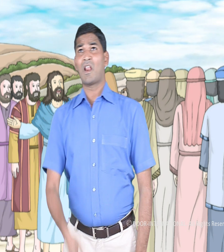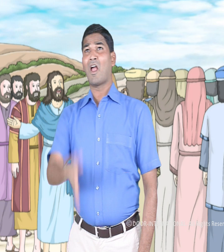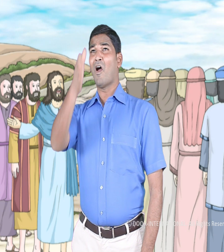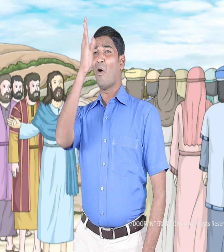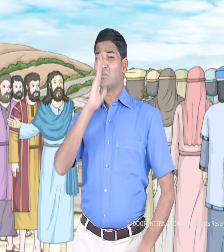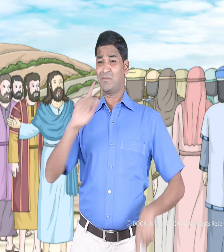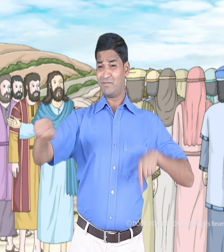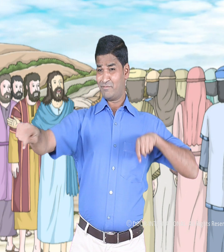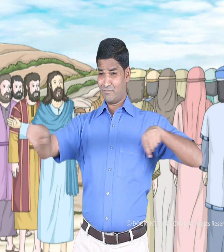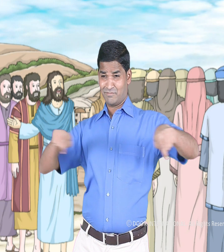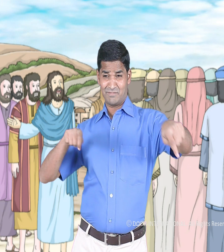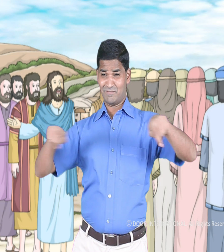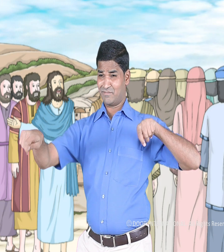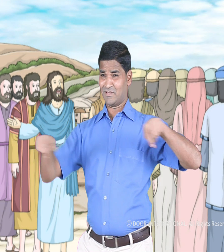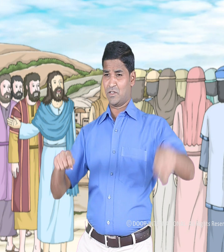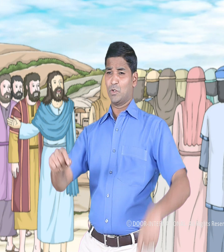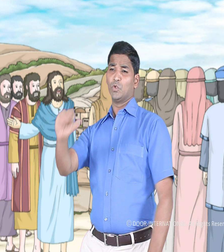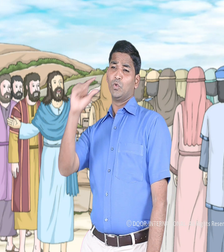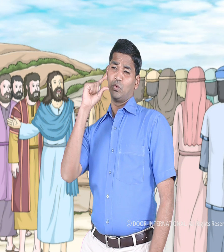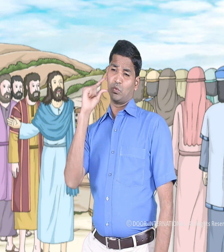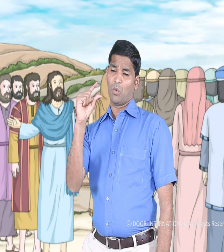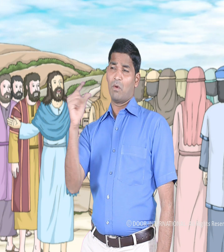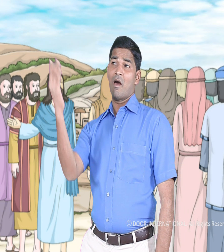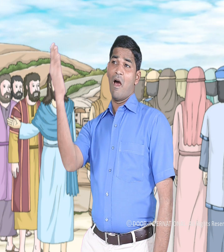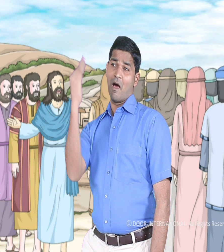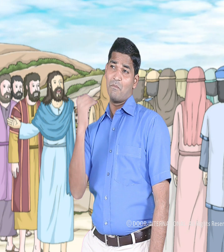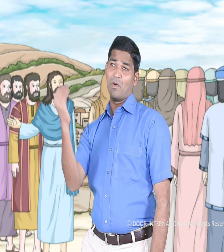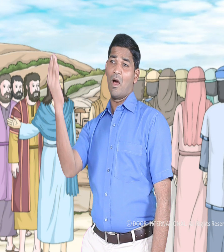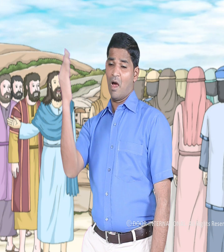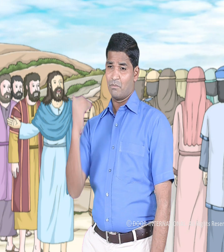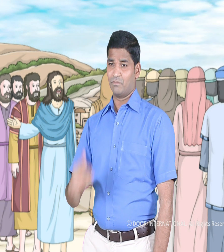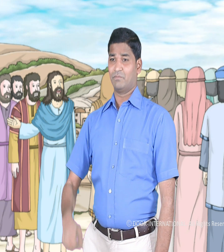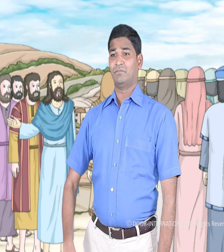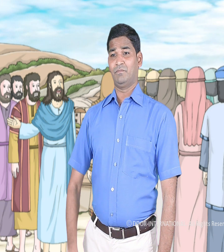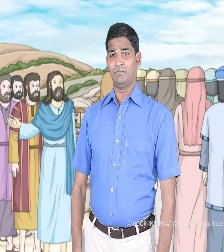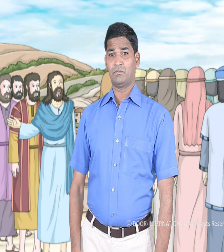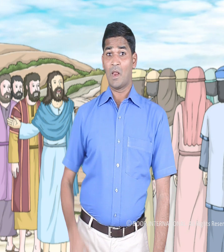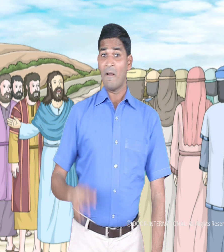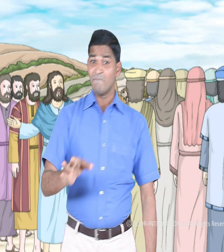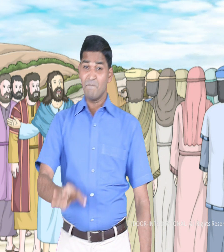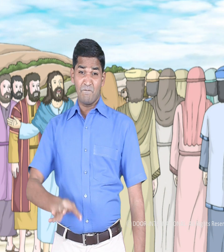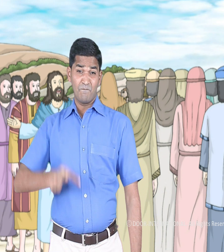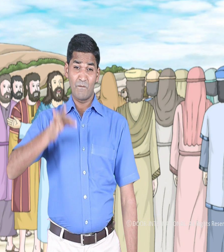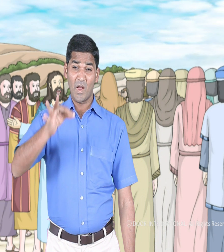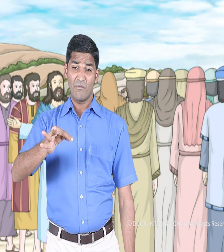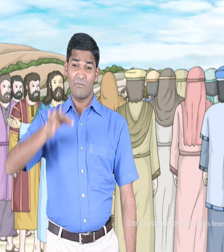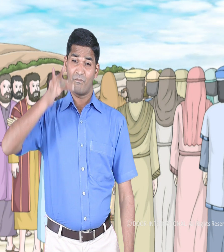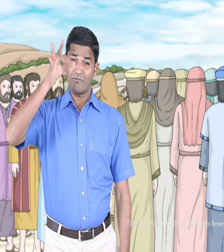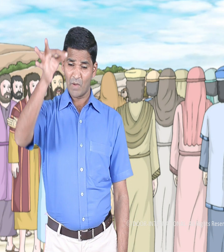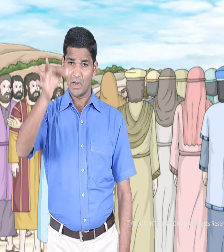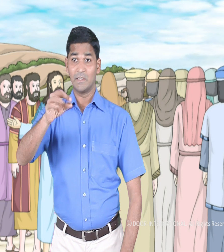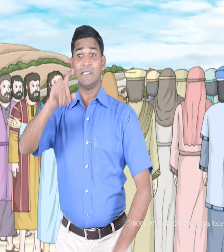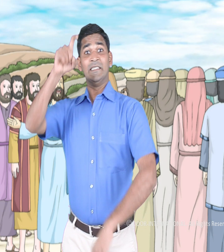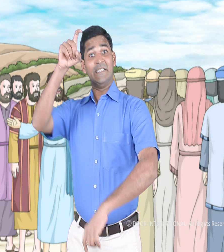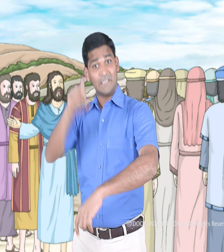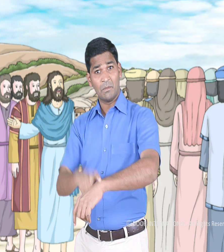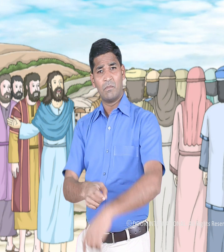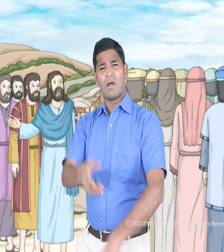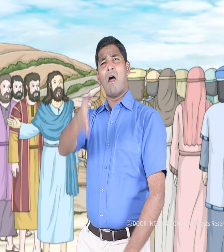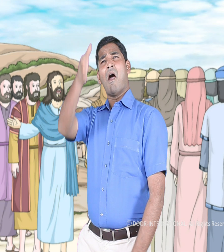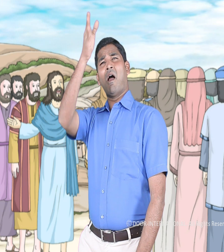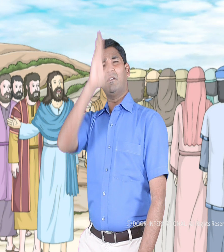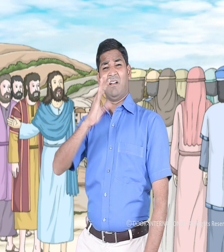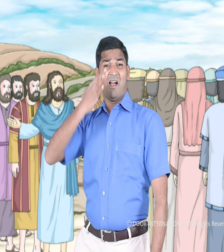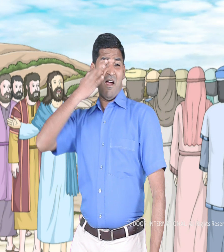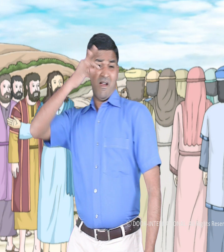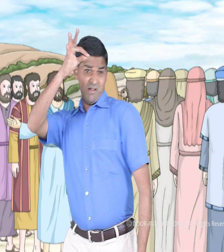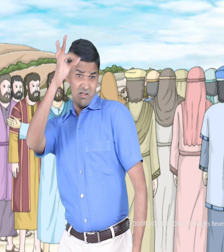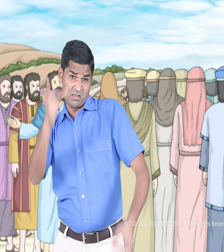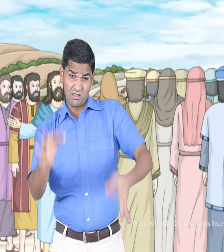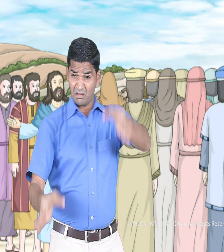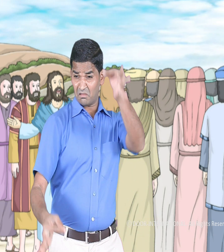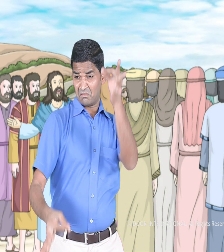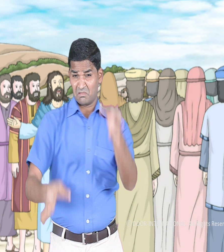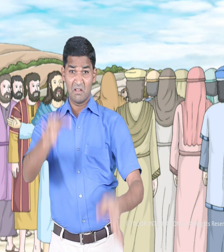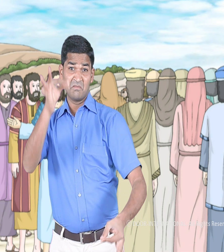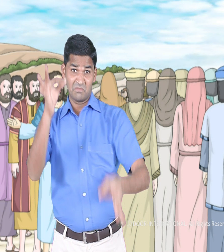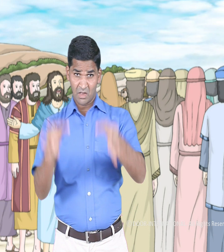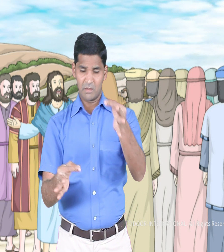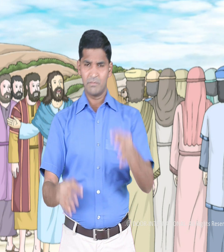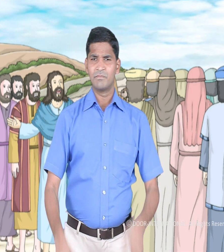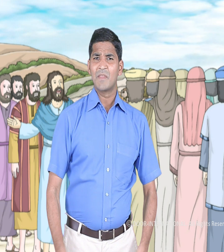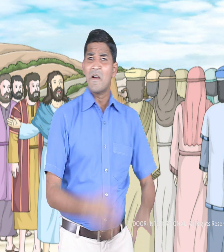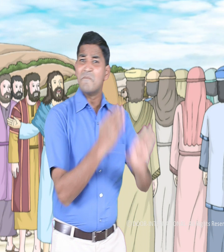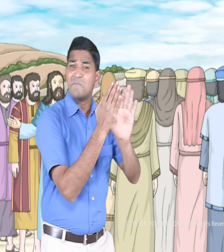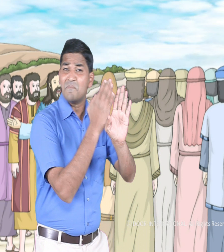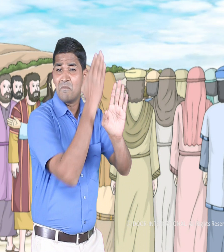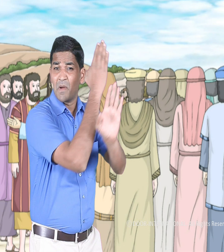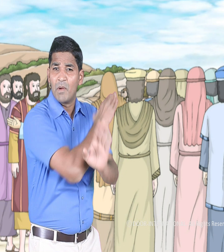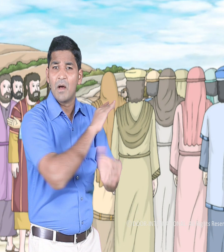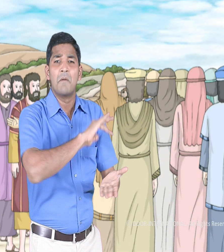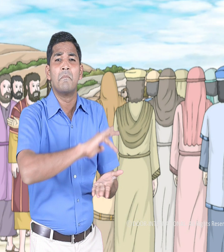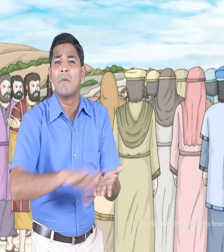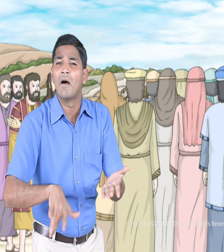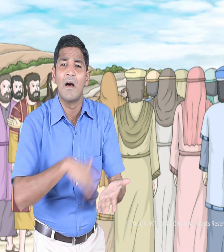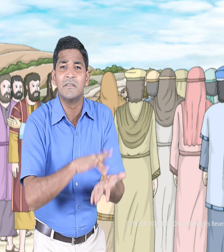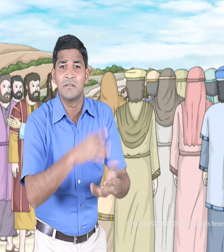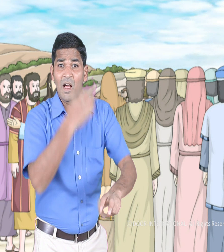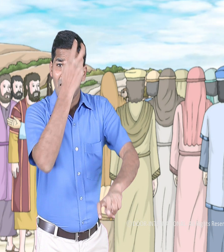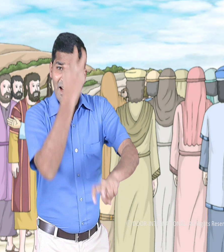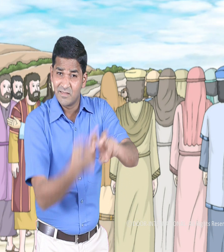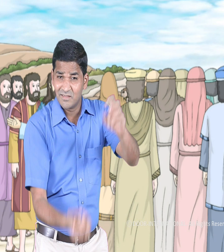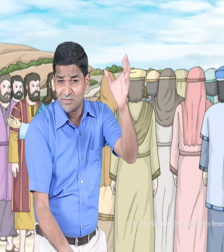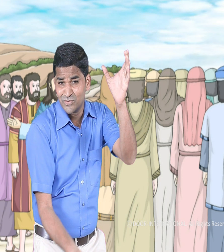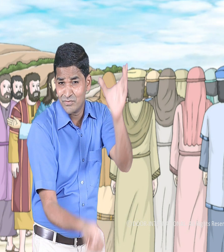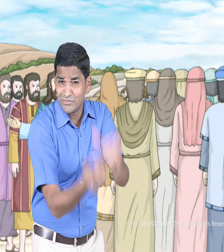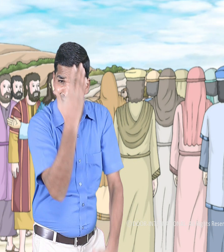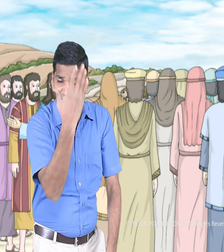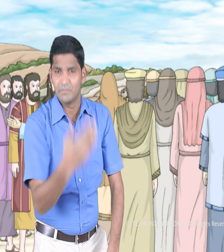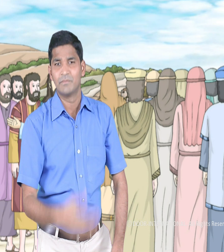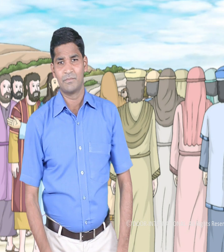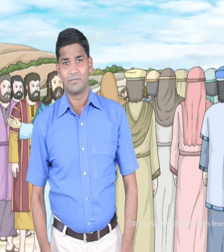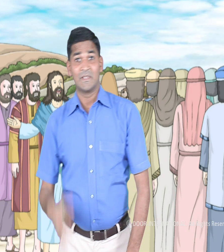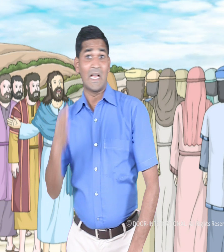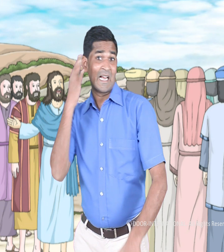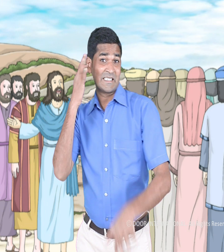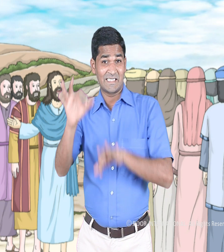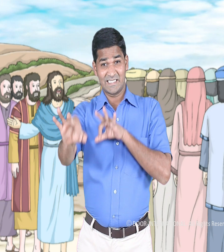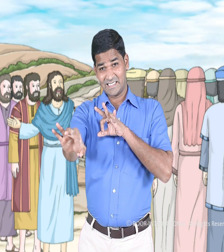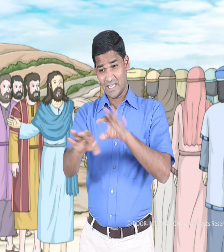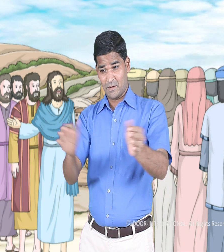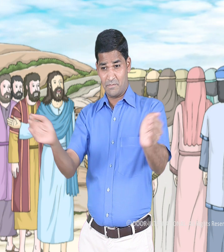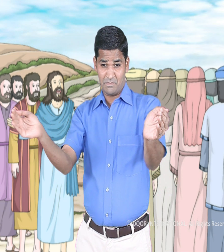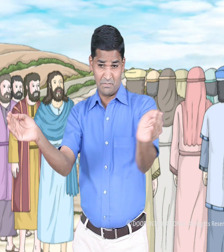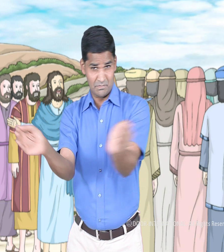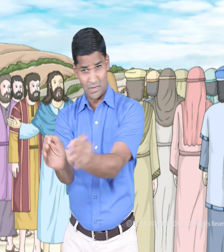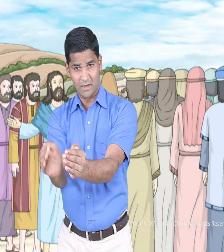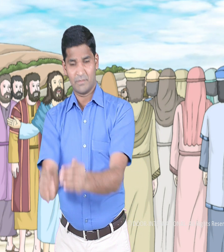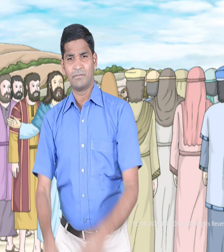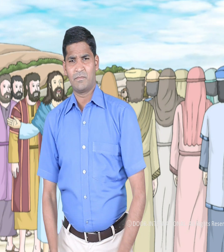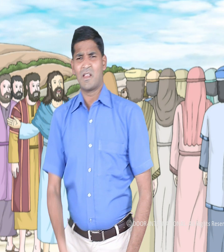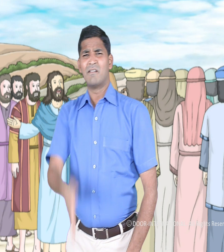Yet be sure of this: The kingdom of God is near.’